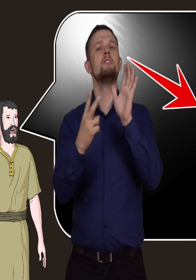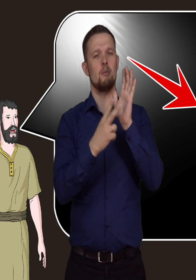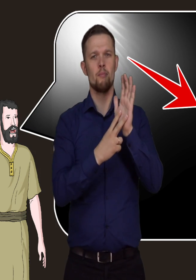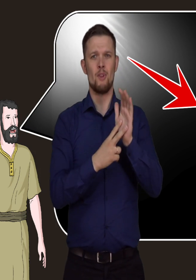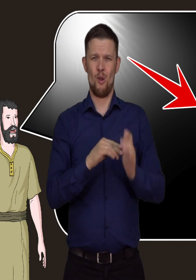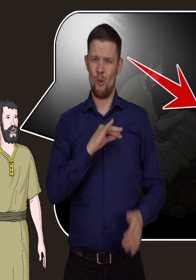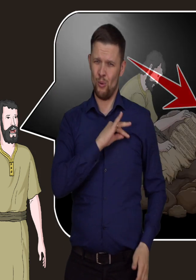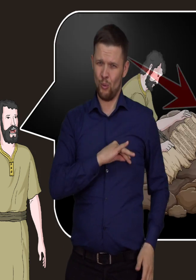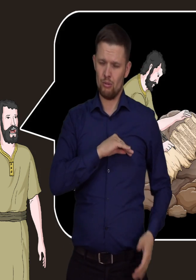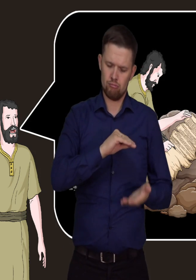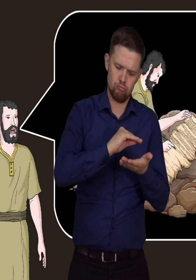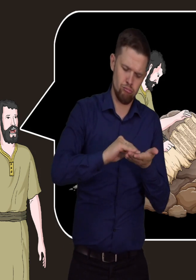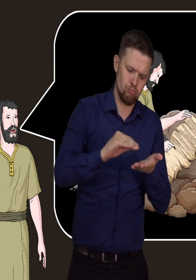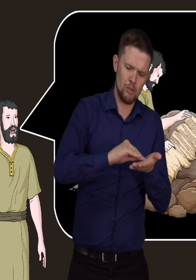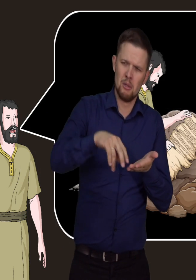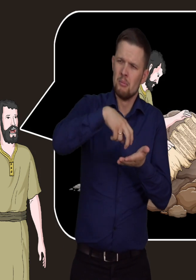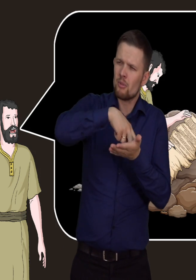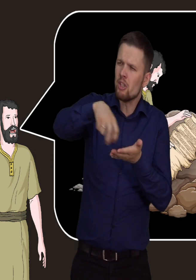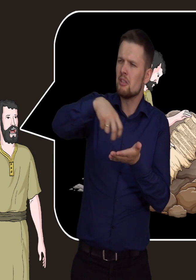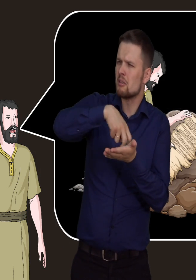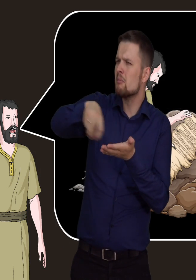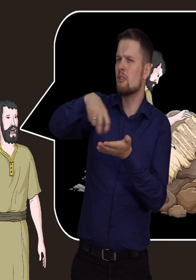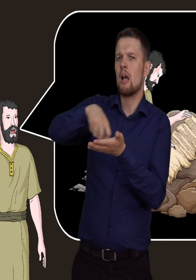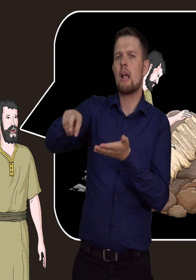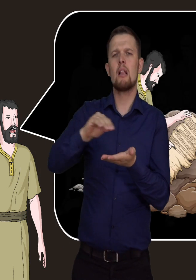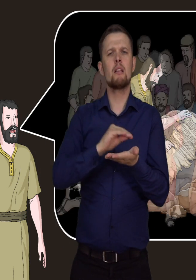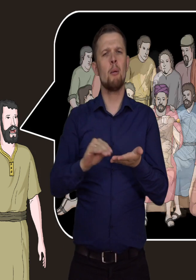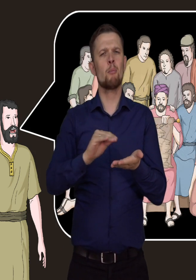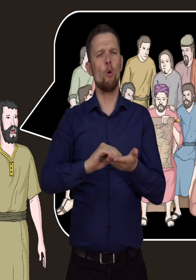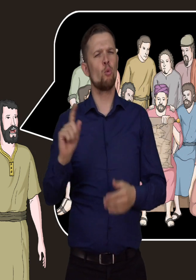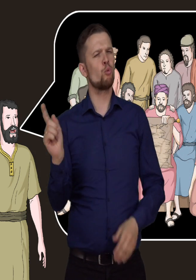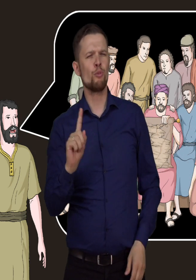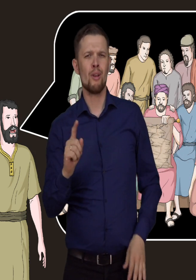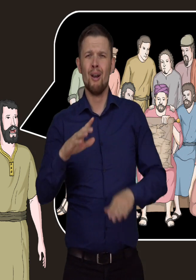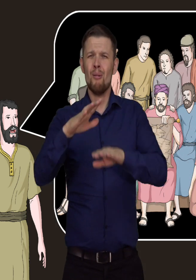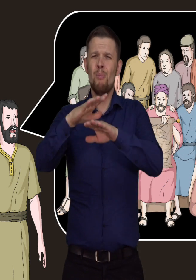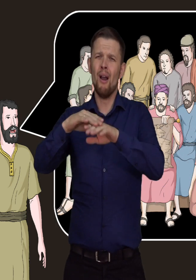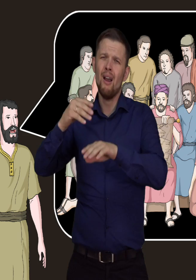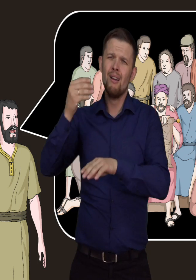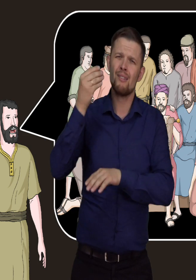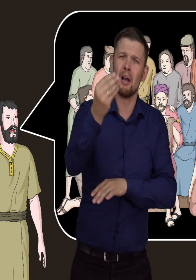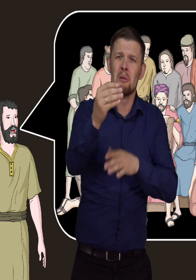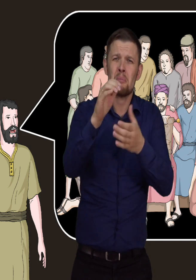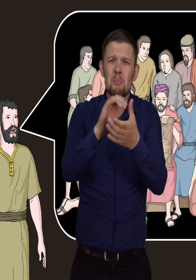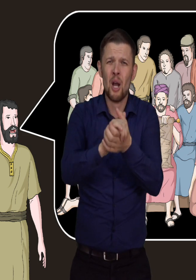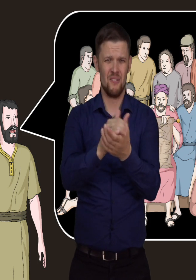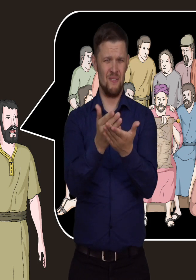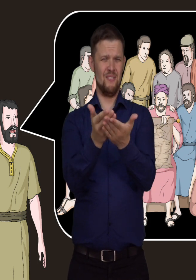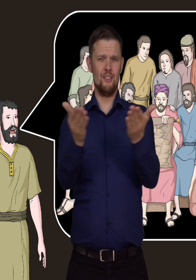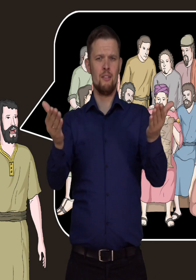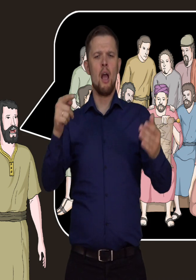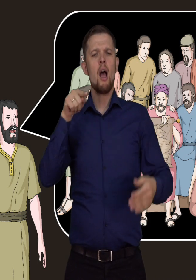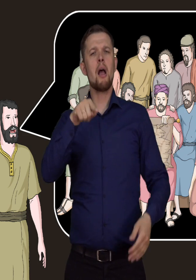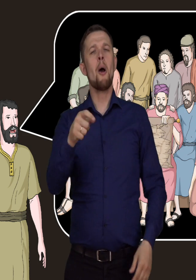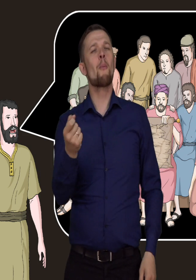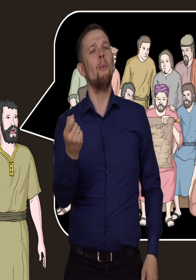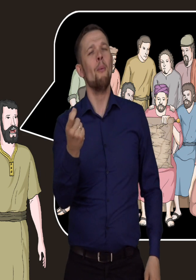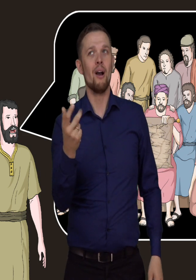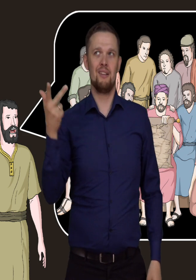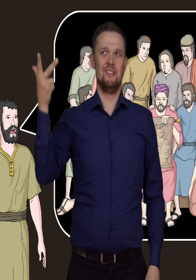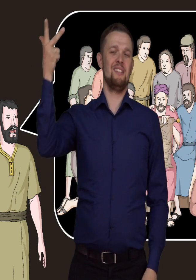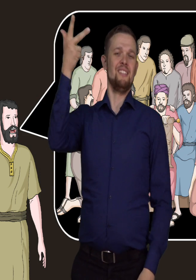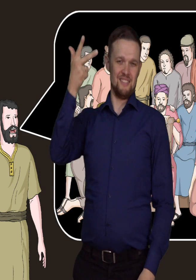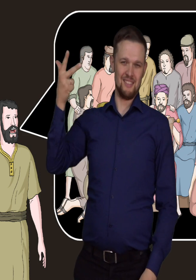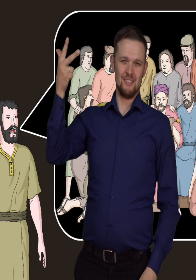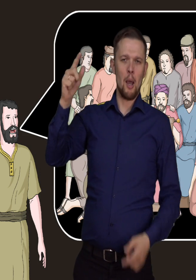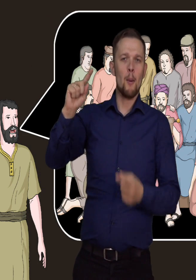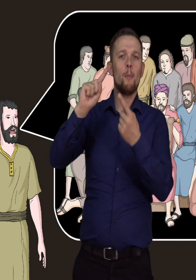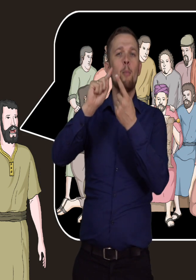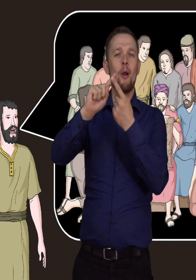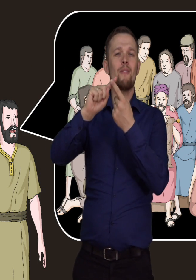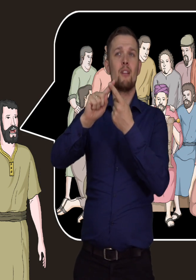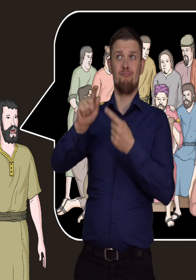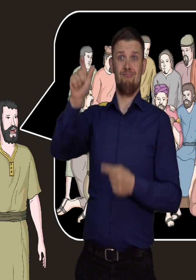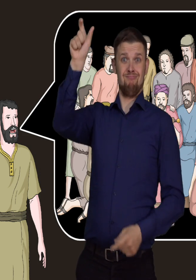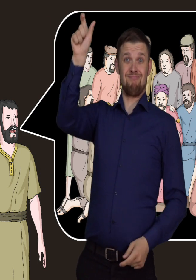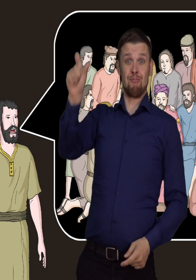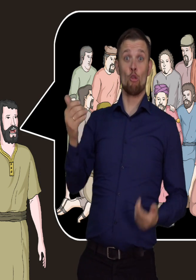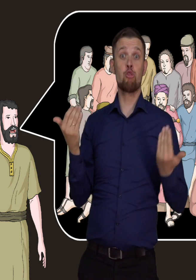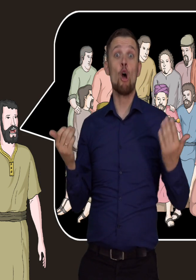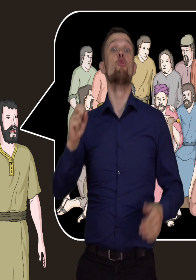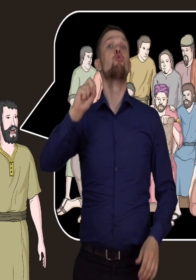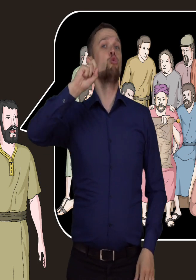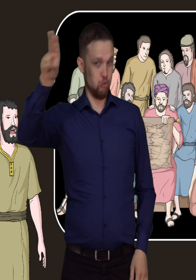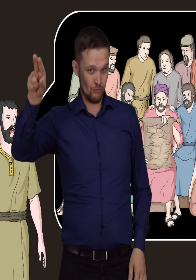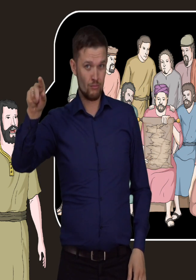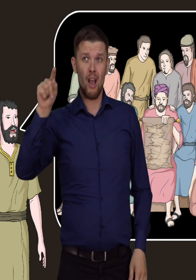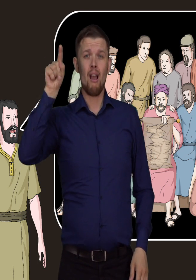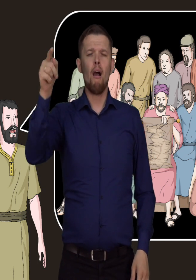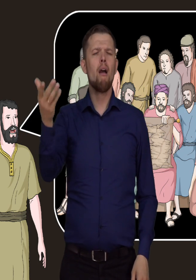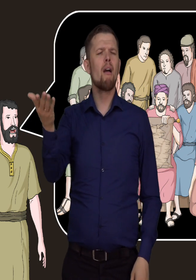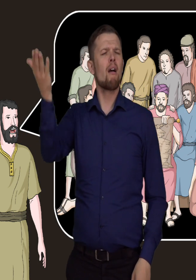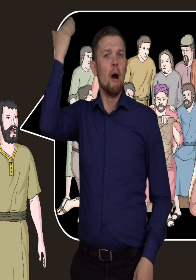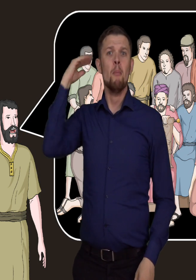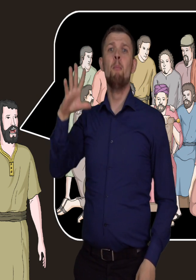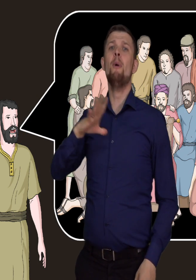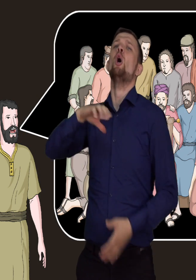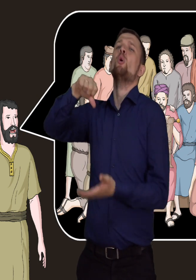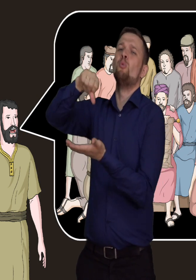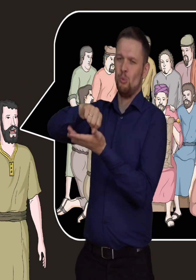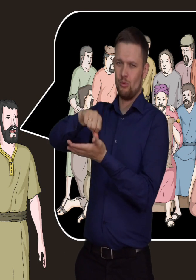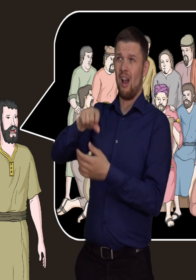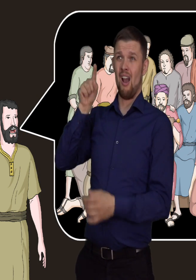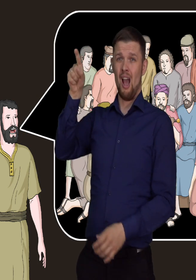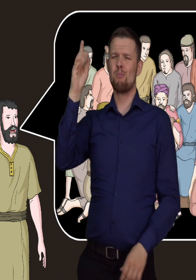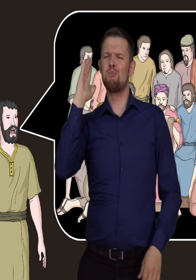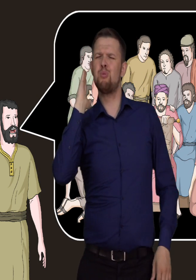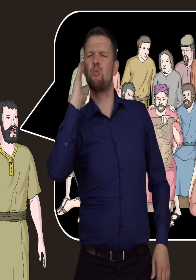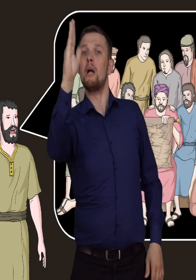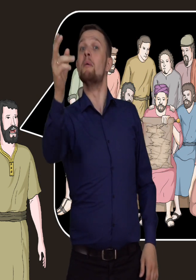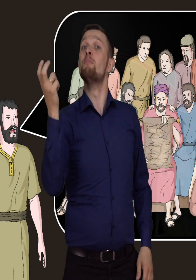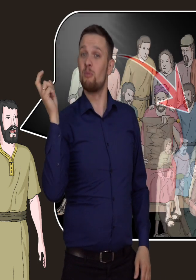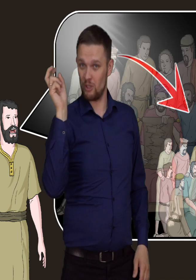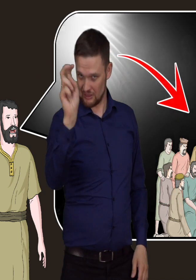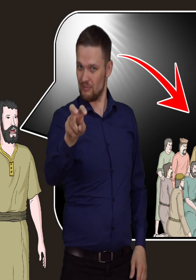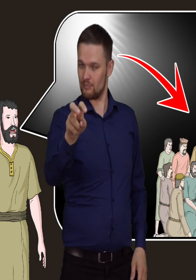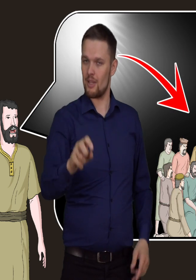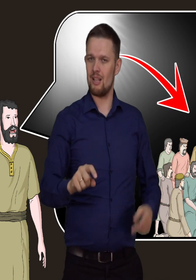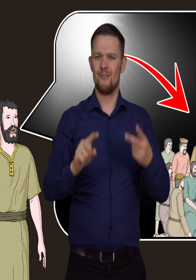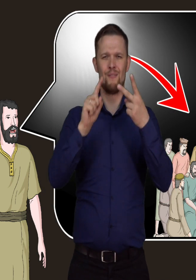Blessed is the one who reads aloud the words of this prophecy, and blessed are those who hear and obey what is written in it, because the time is near.